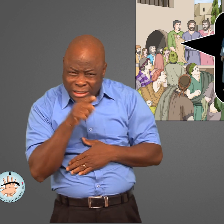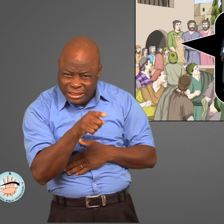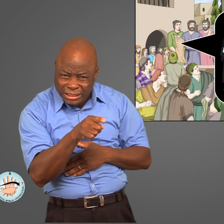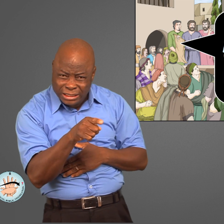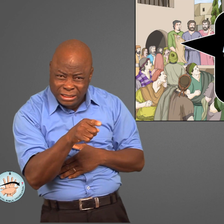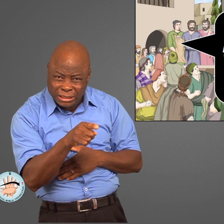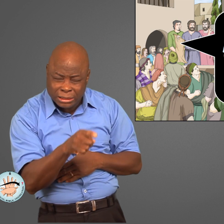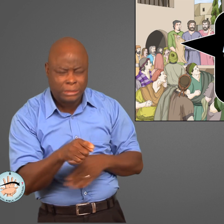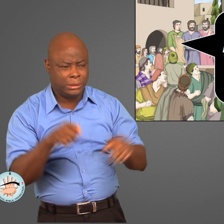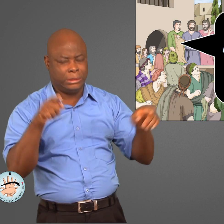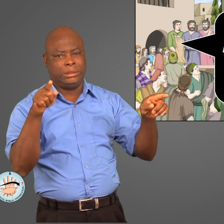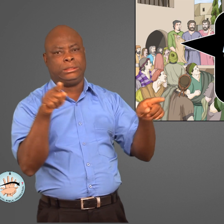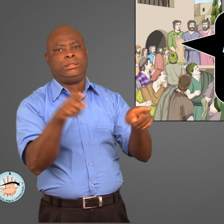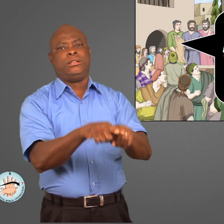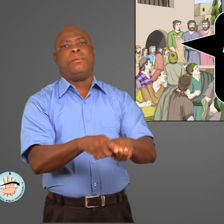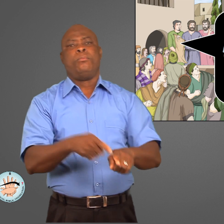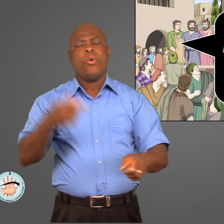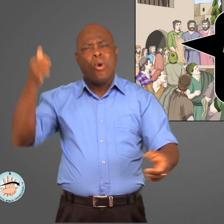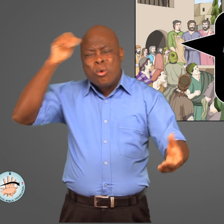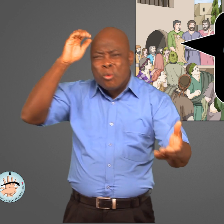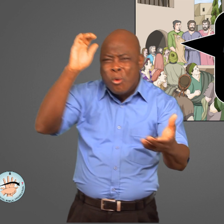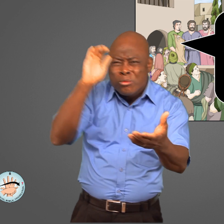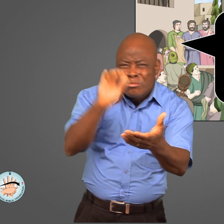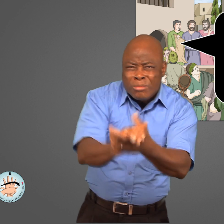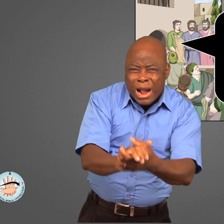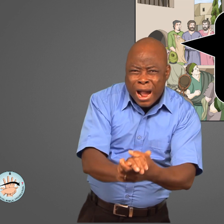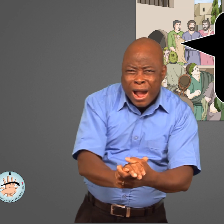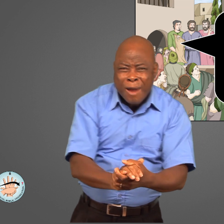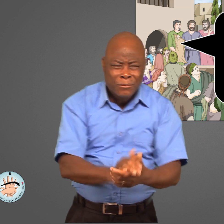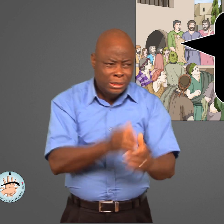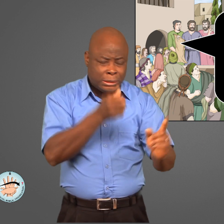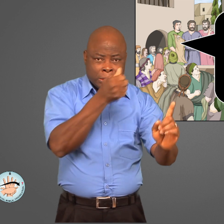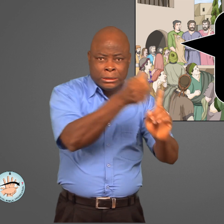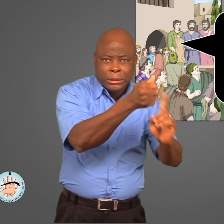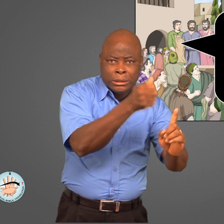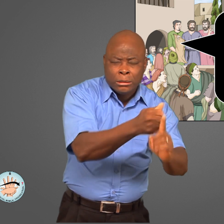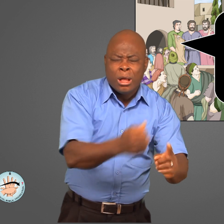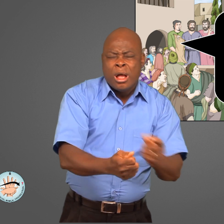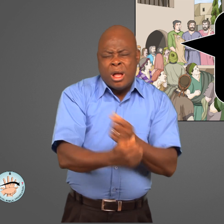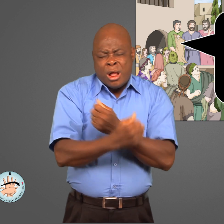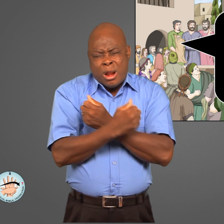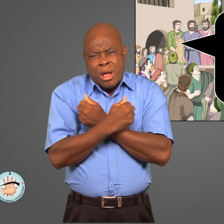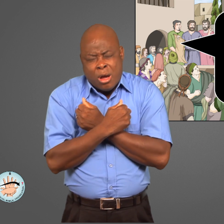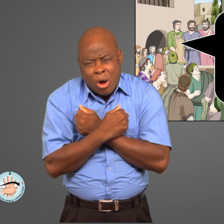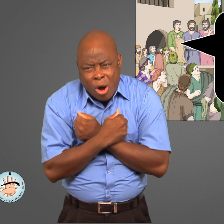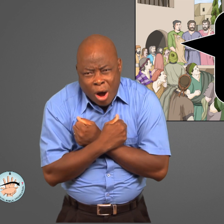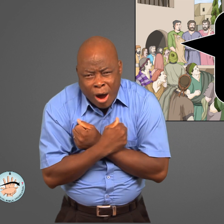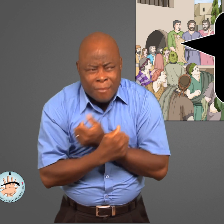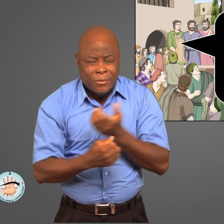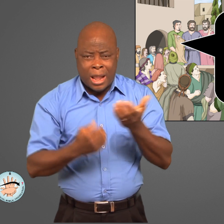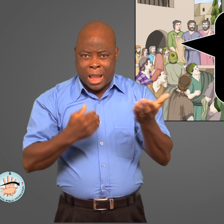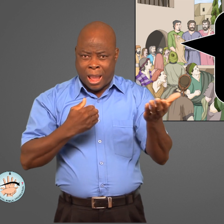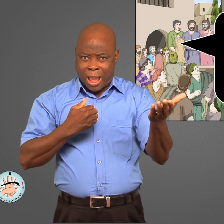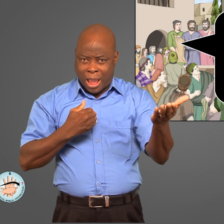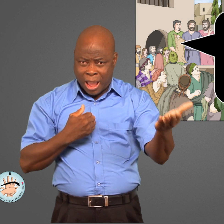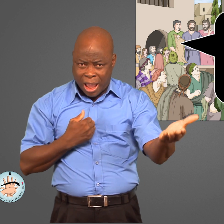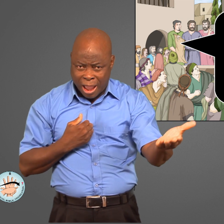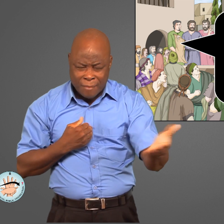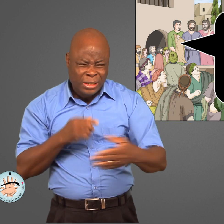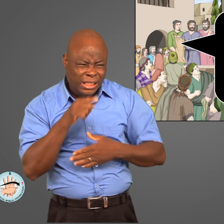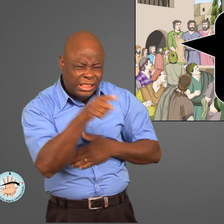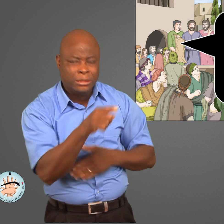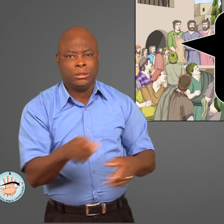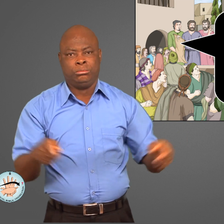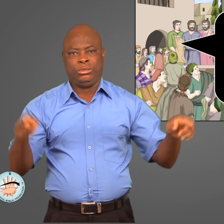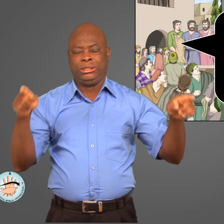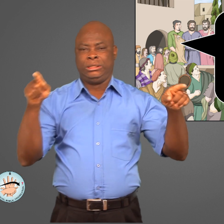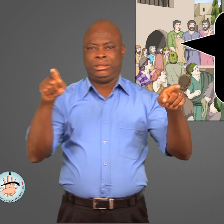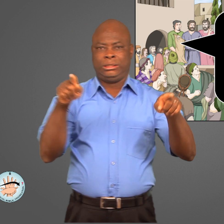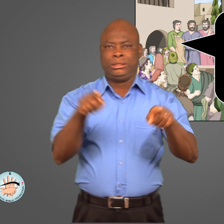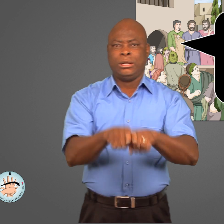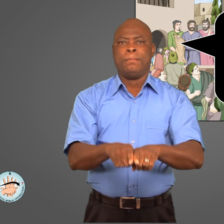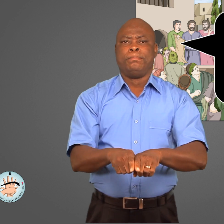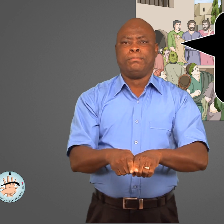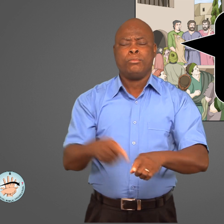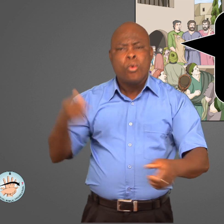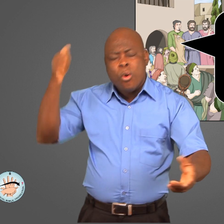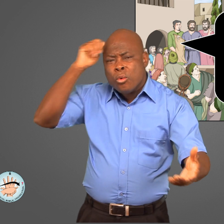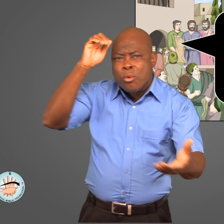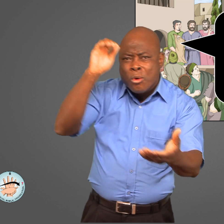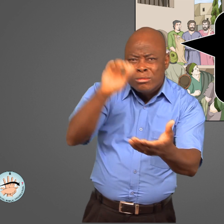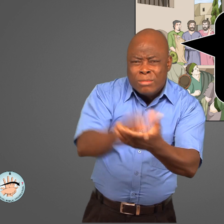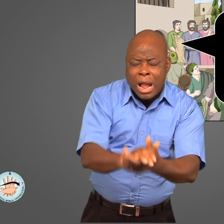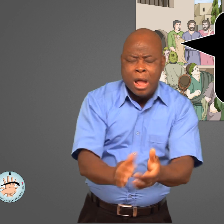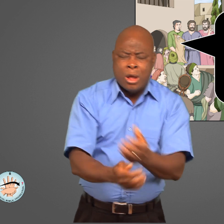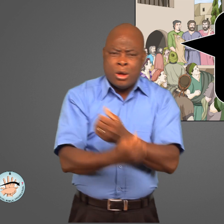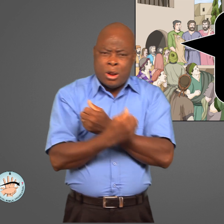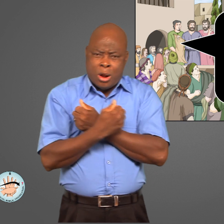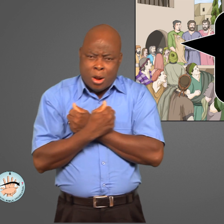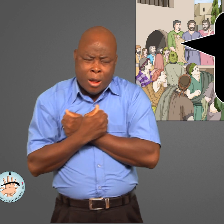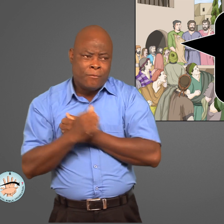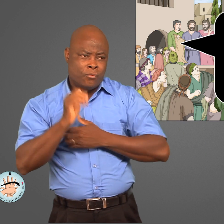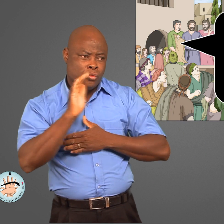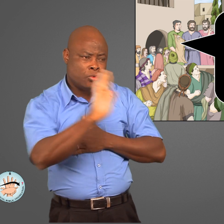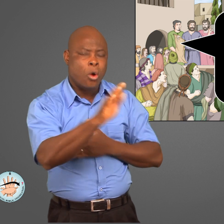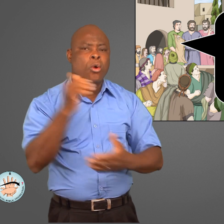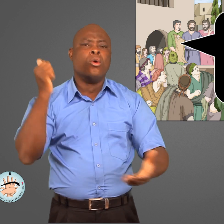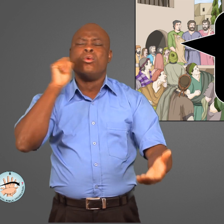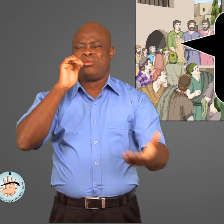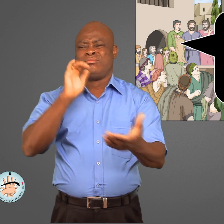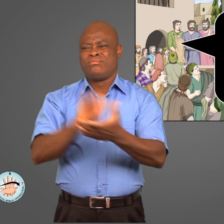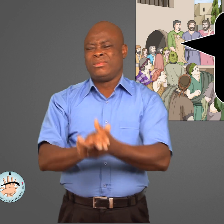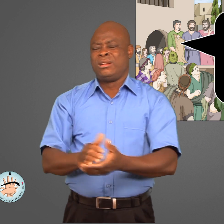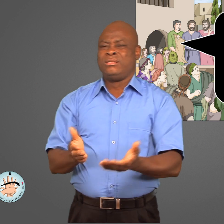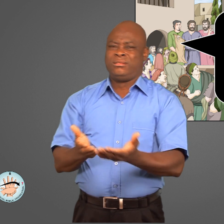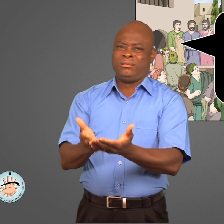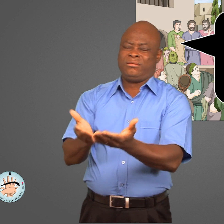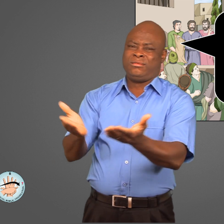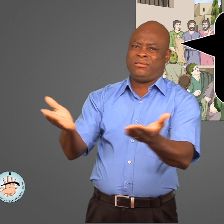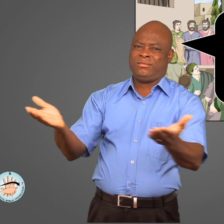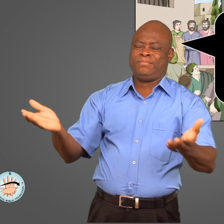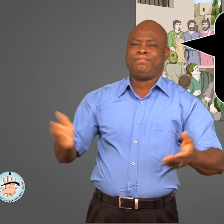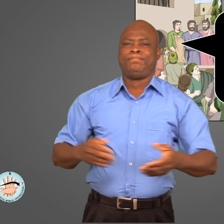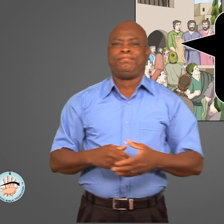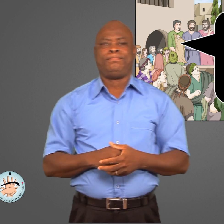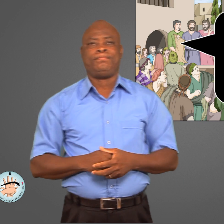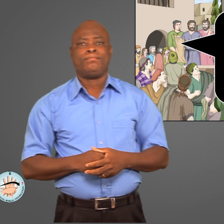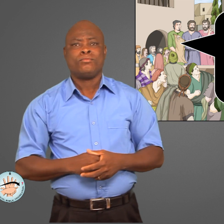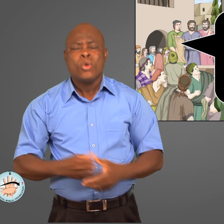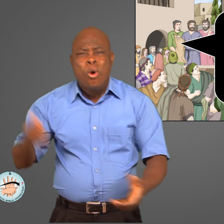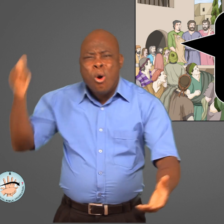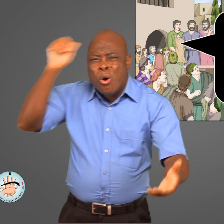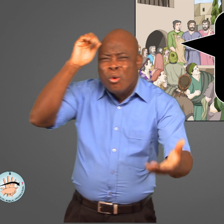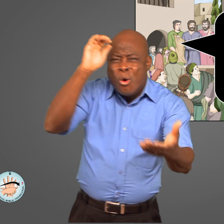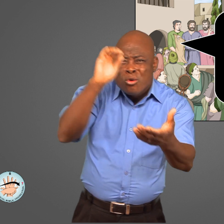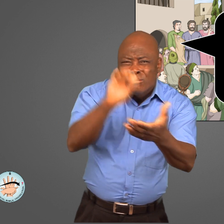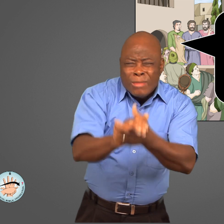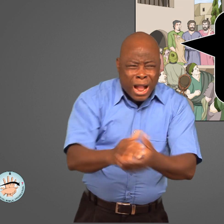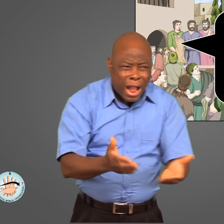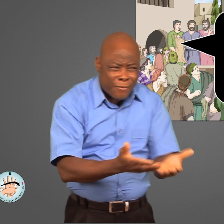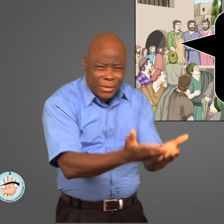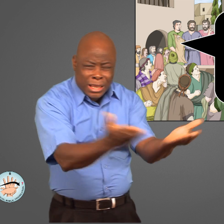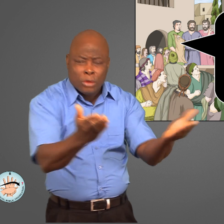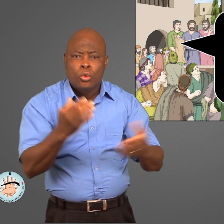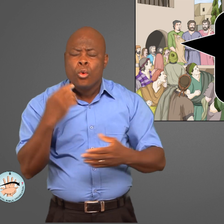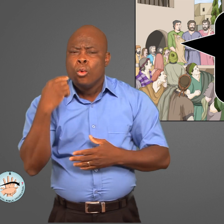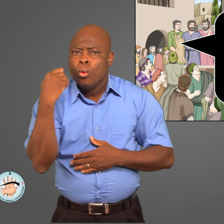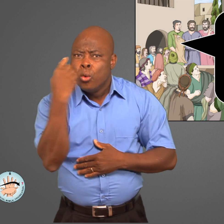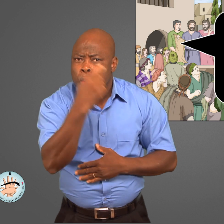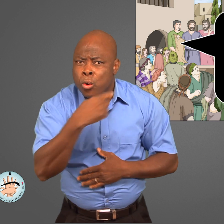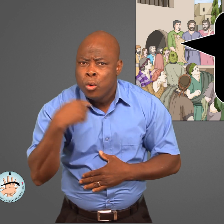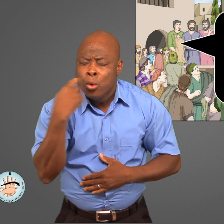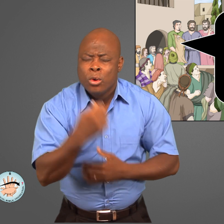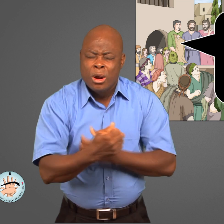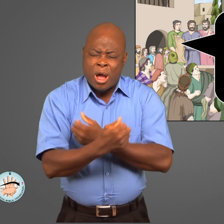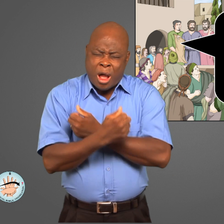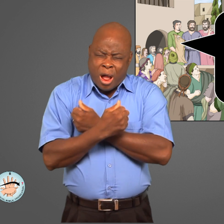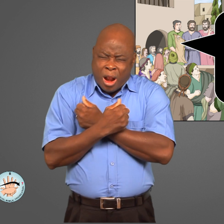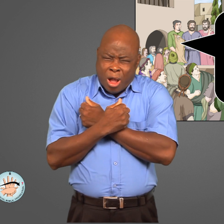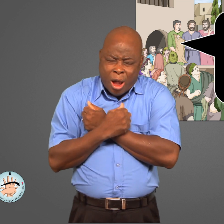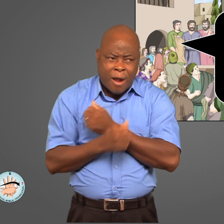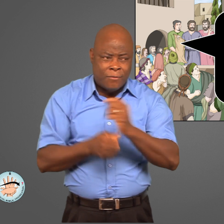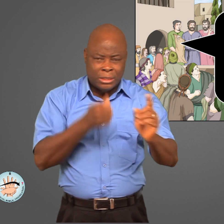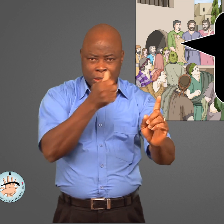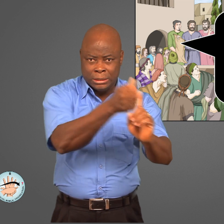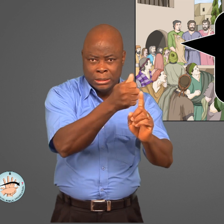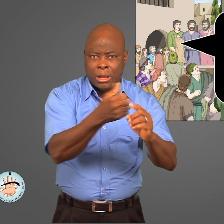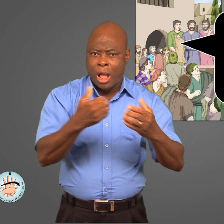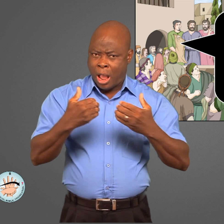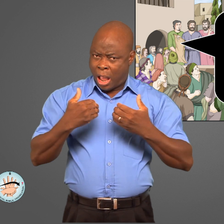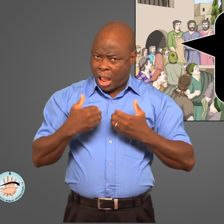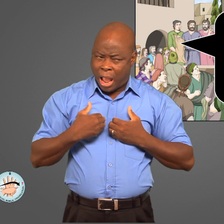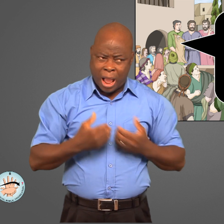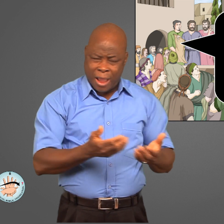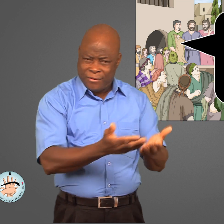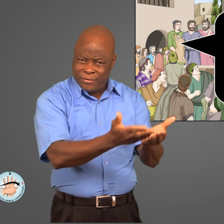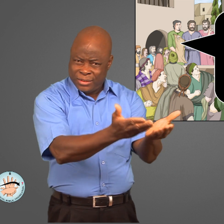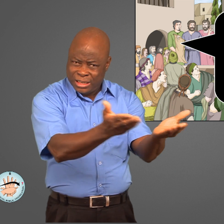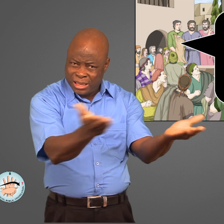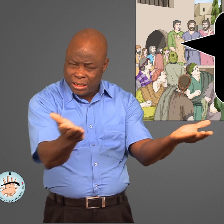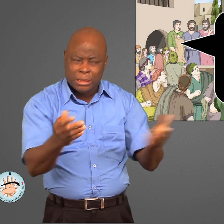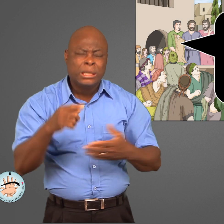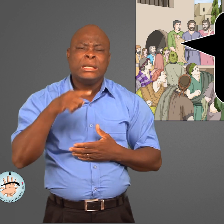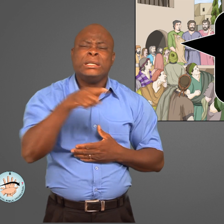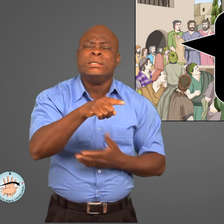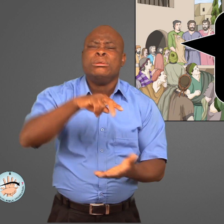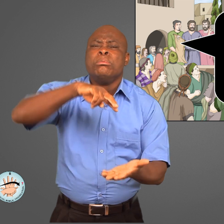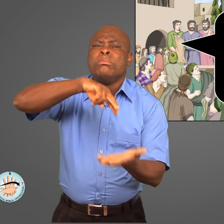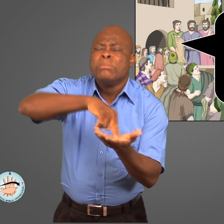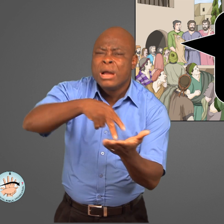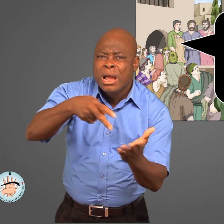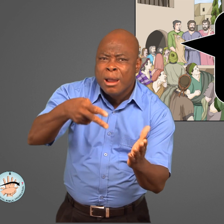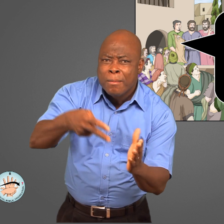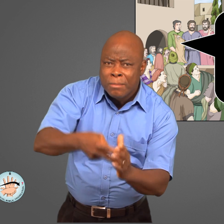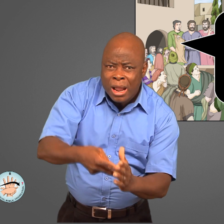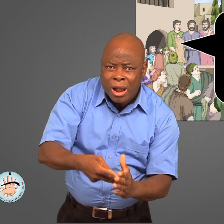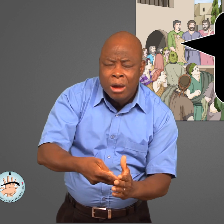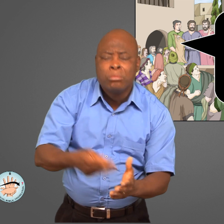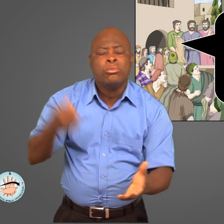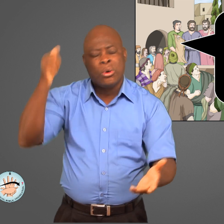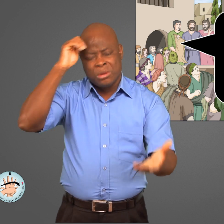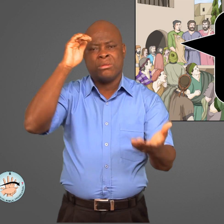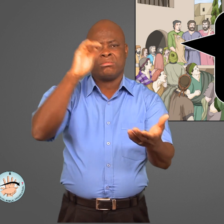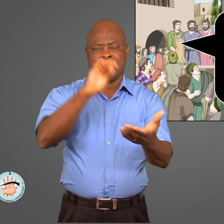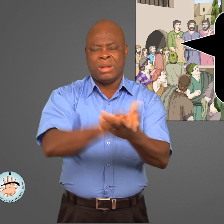In the same way, husbands ought to love their wives as their own bodies.